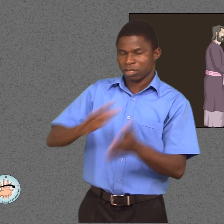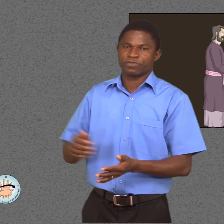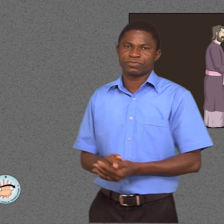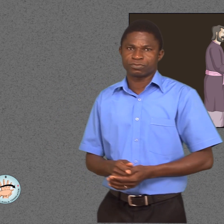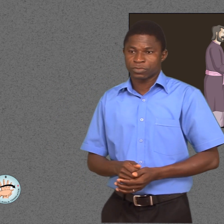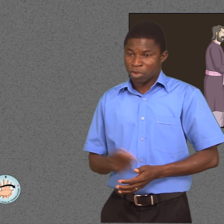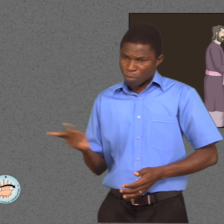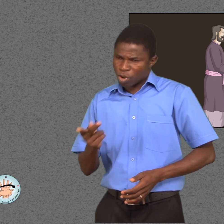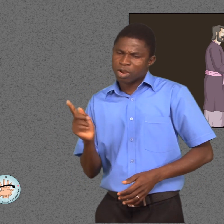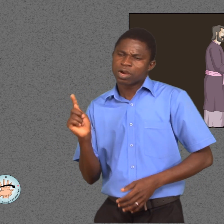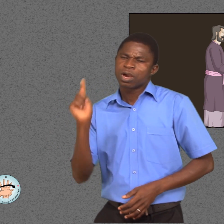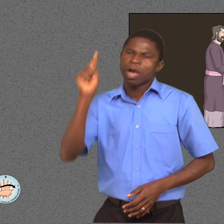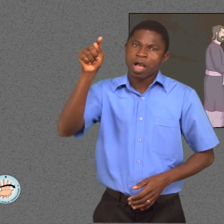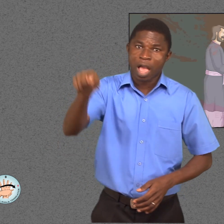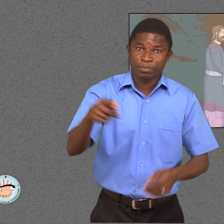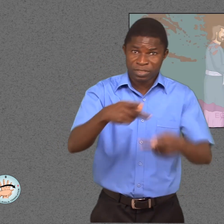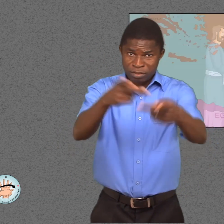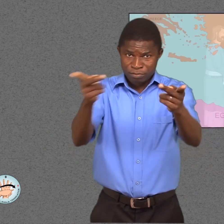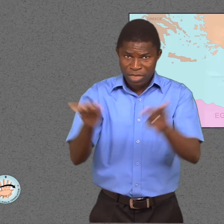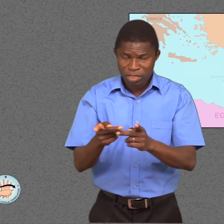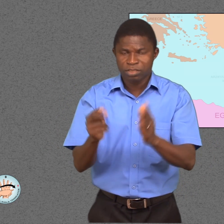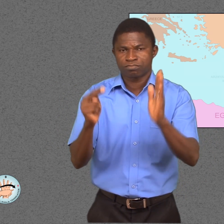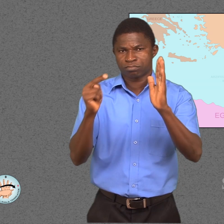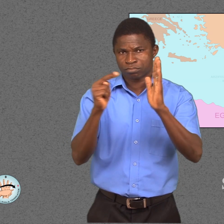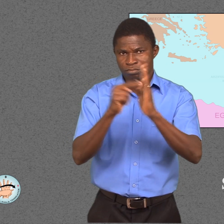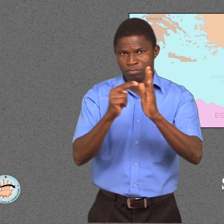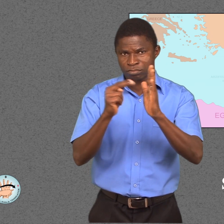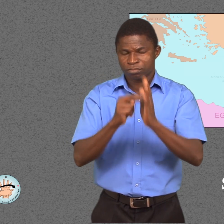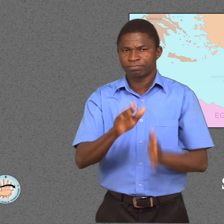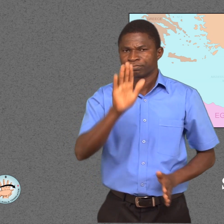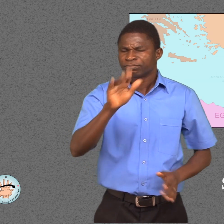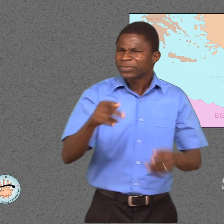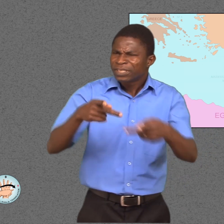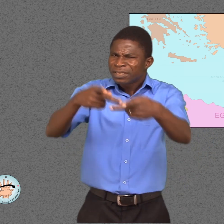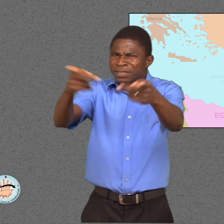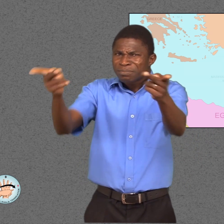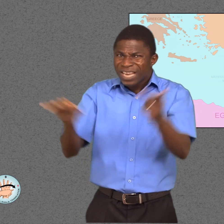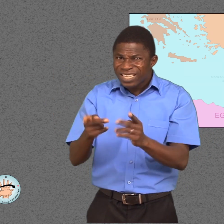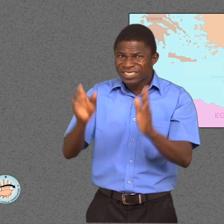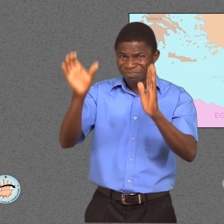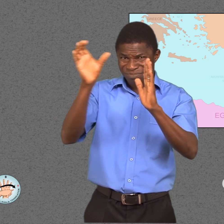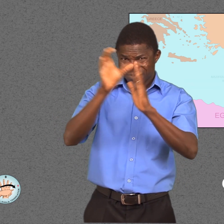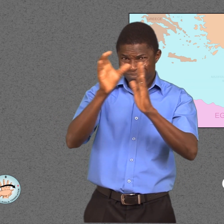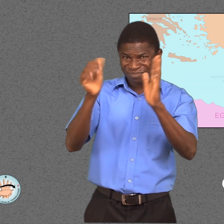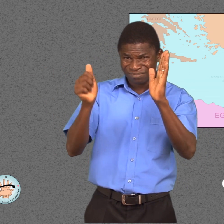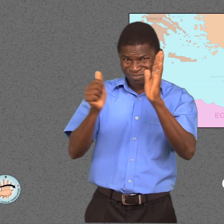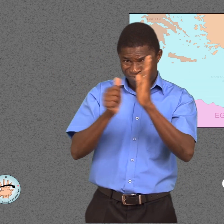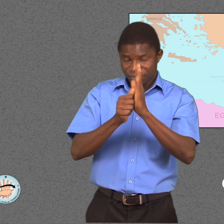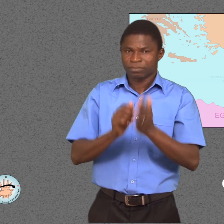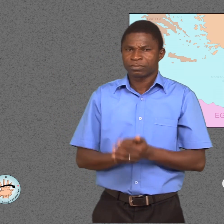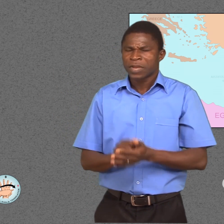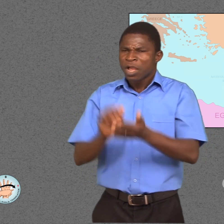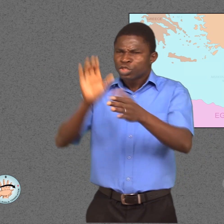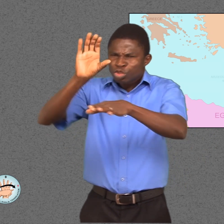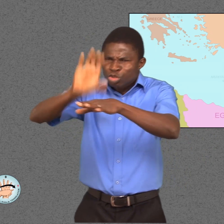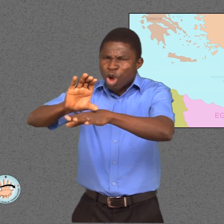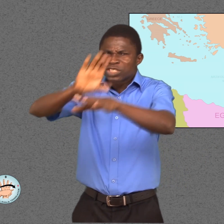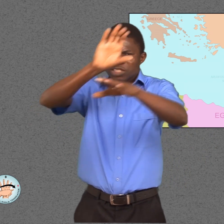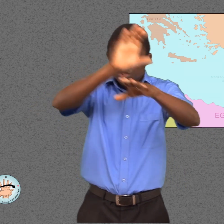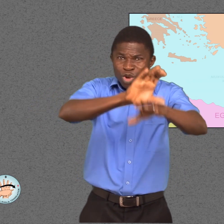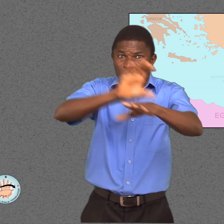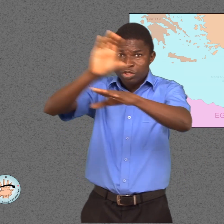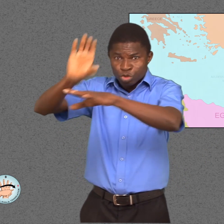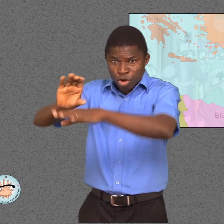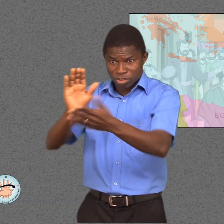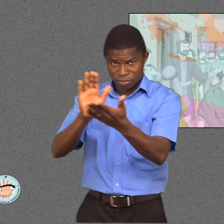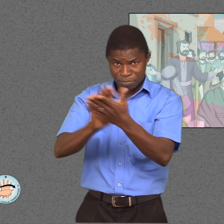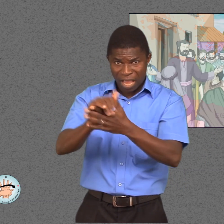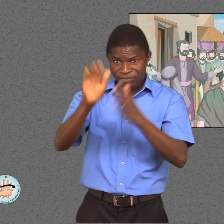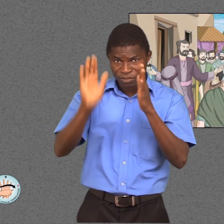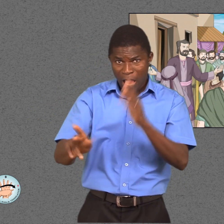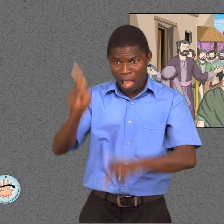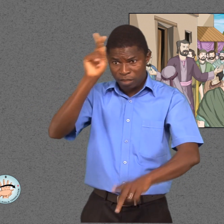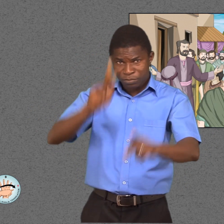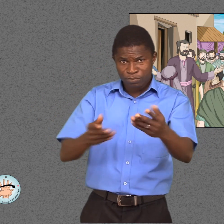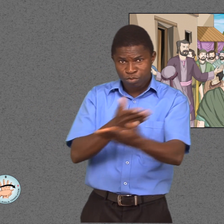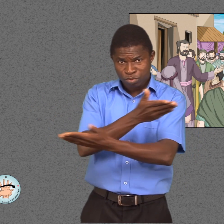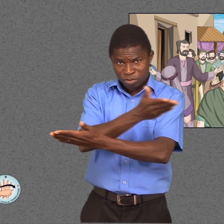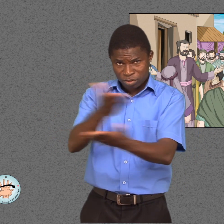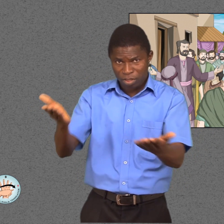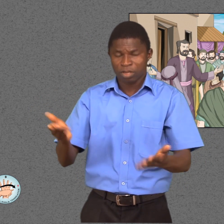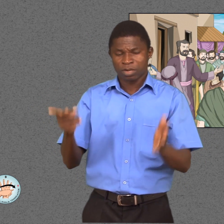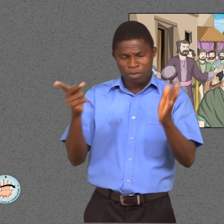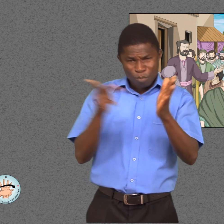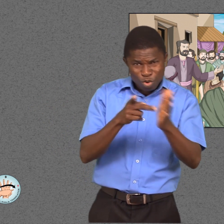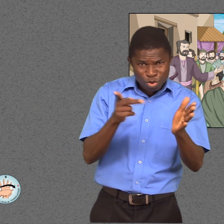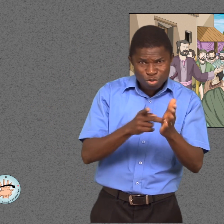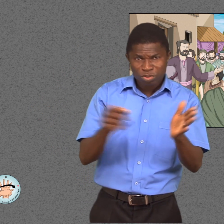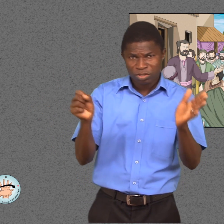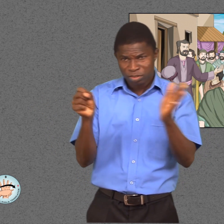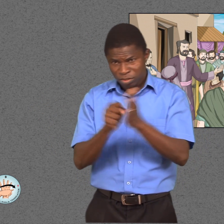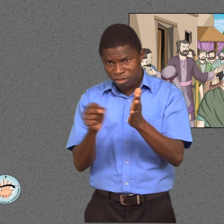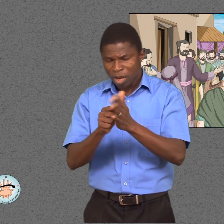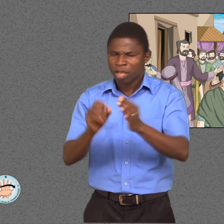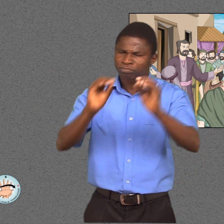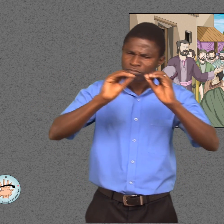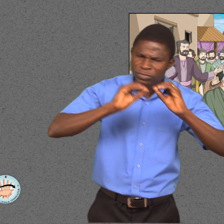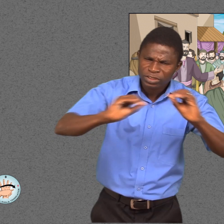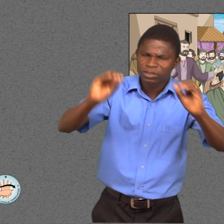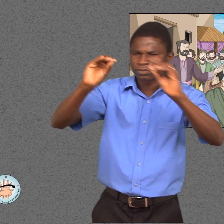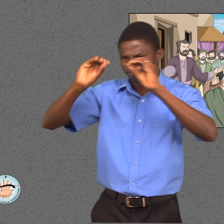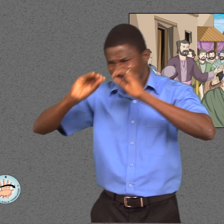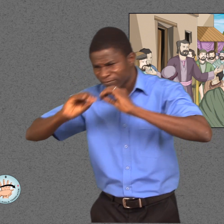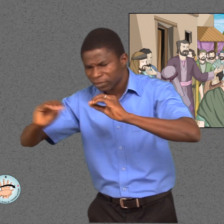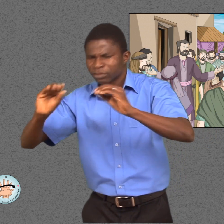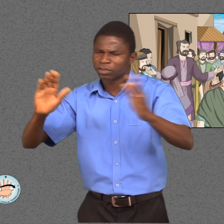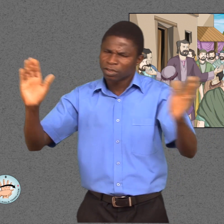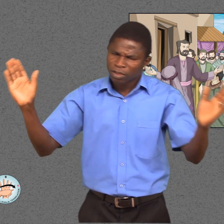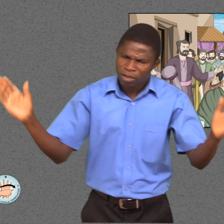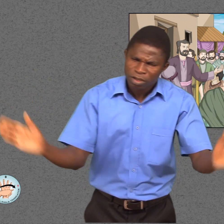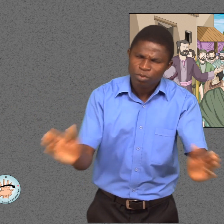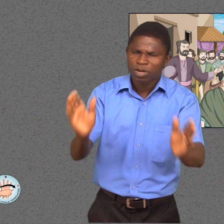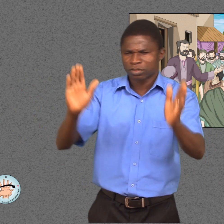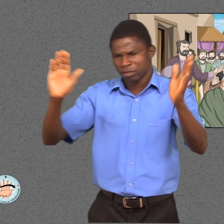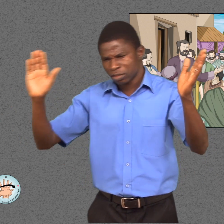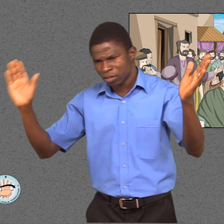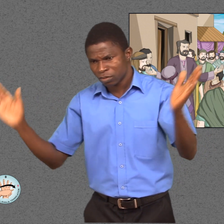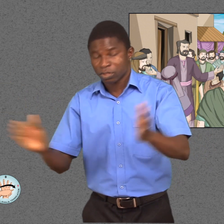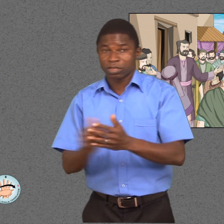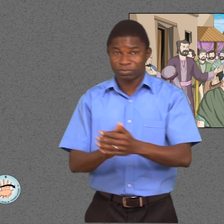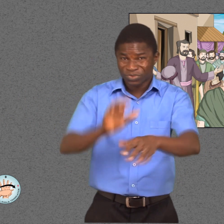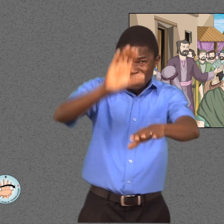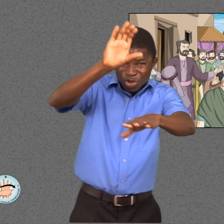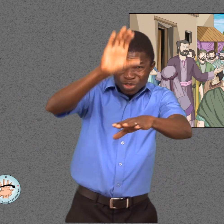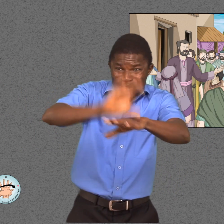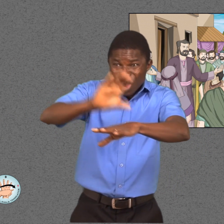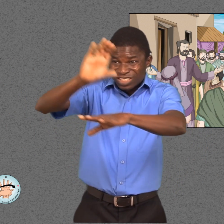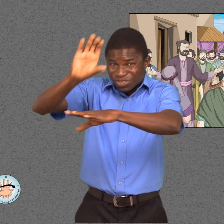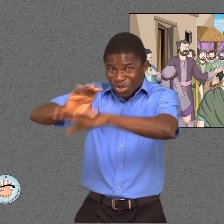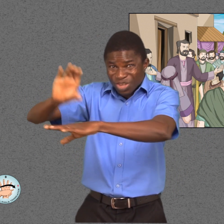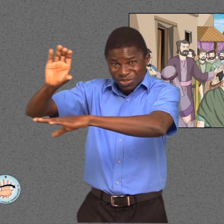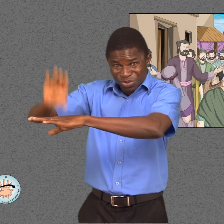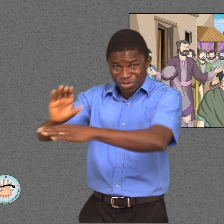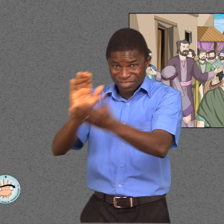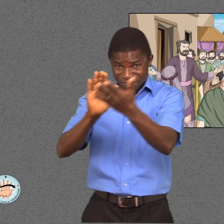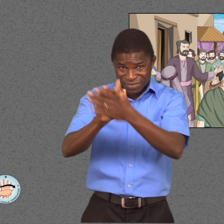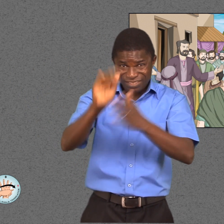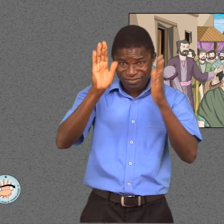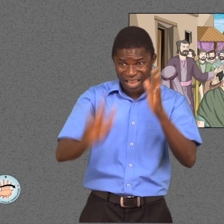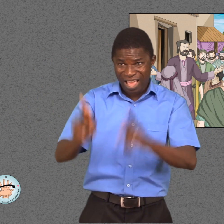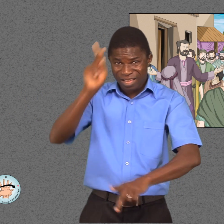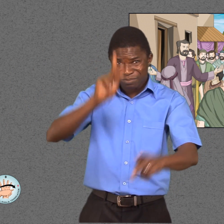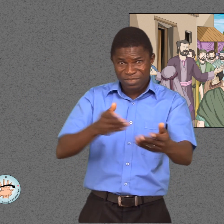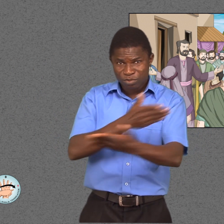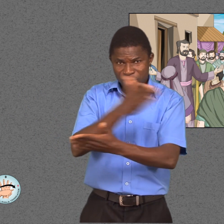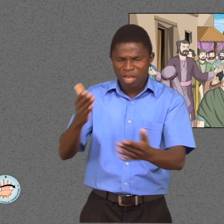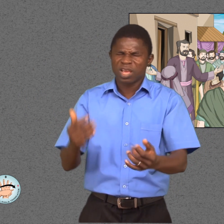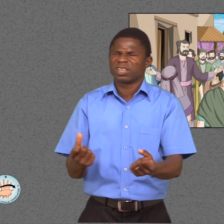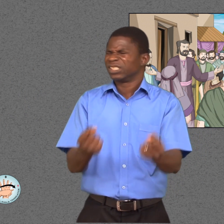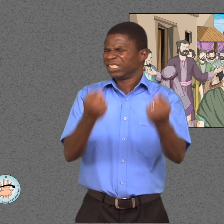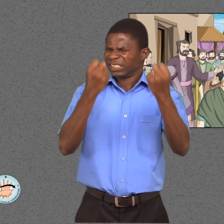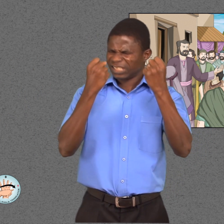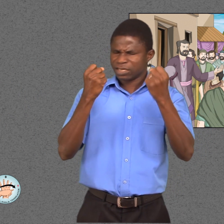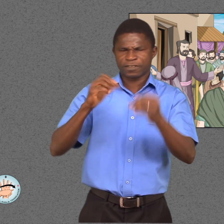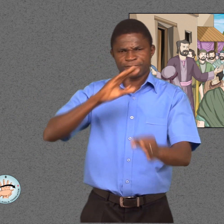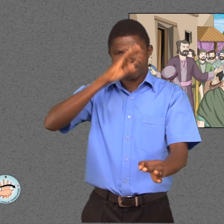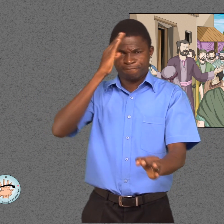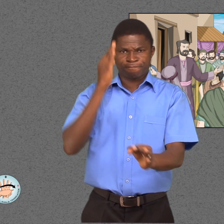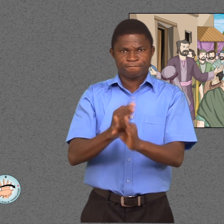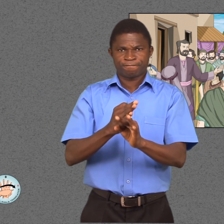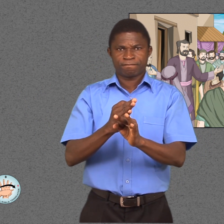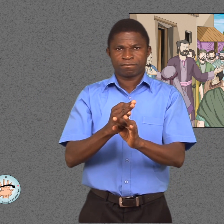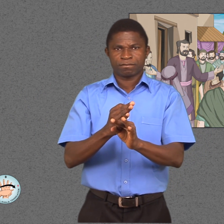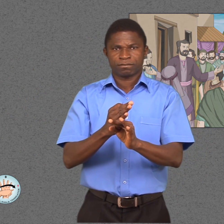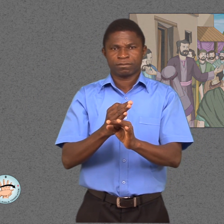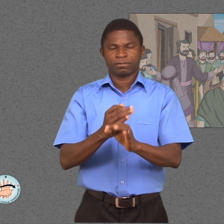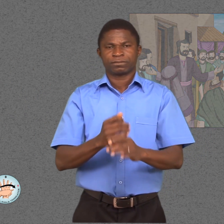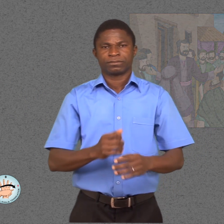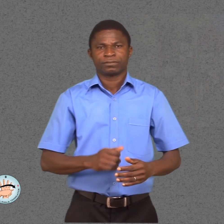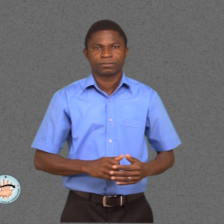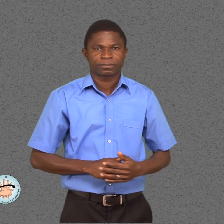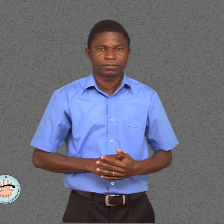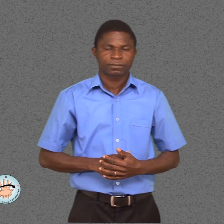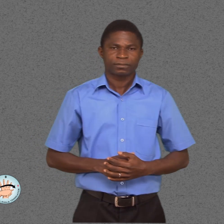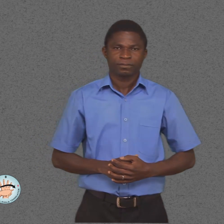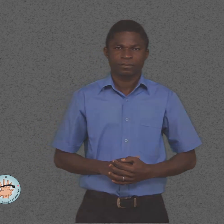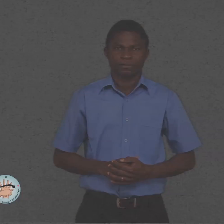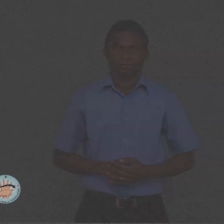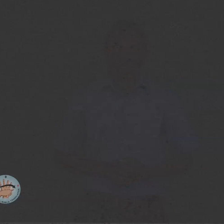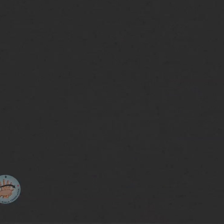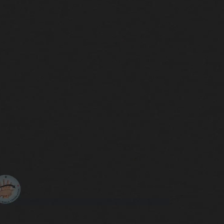And he traveled through Syria and Cilicia, strengthening the churches.